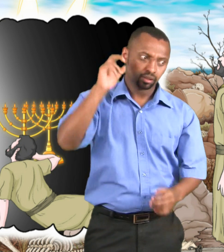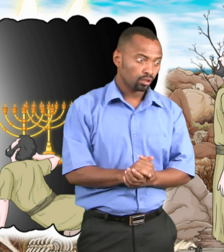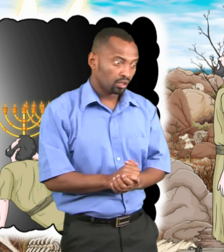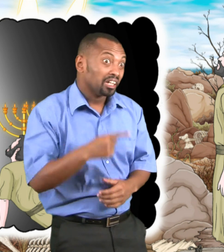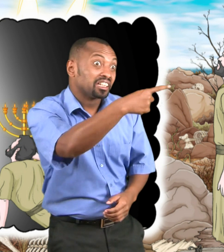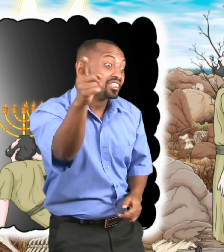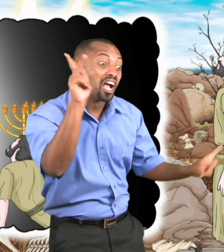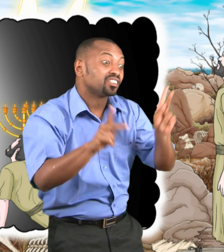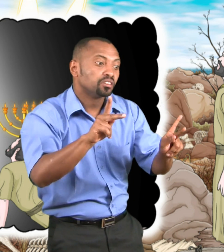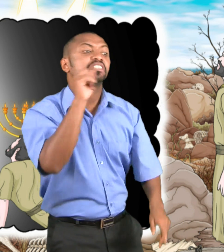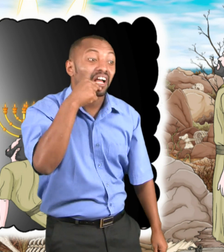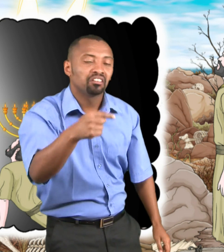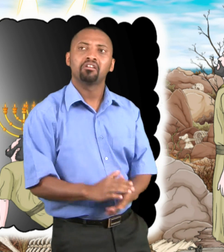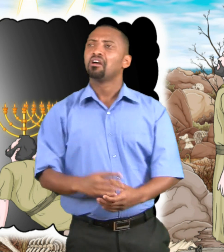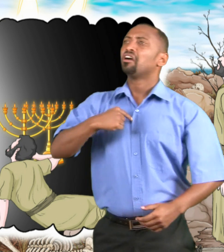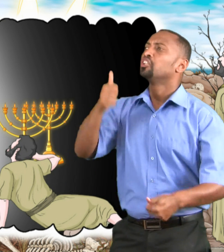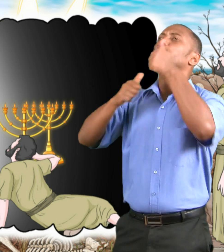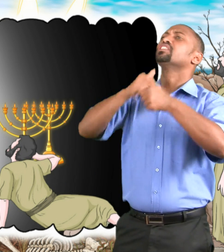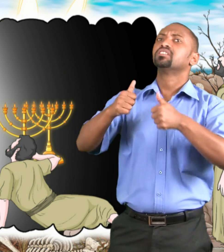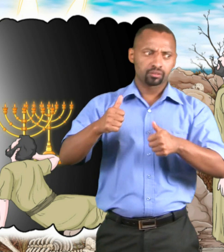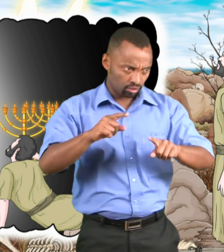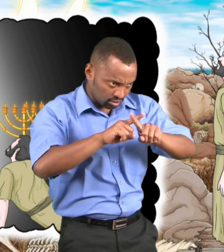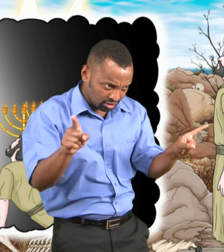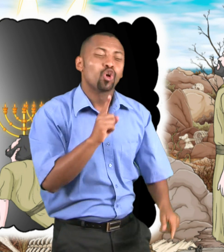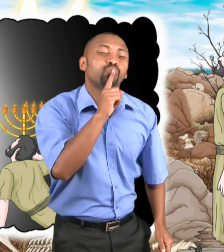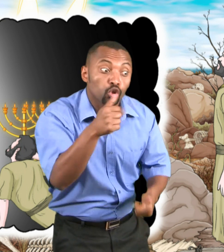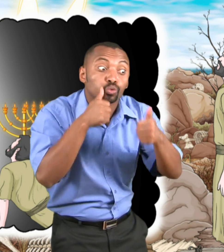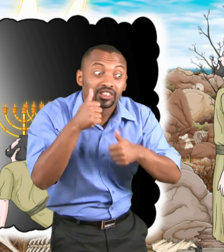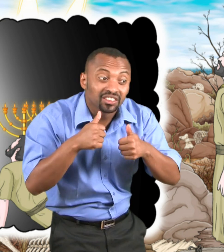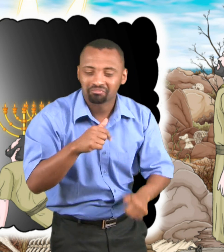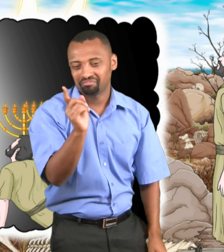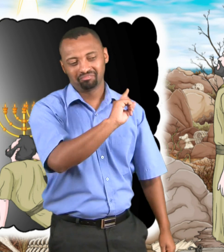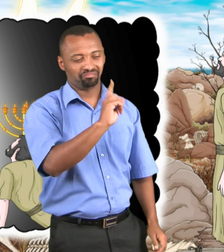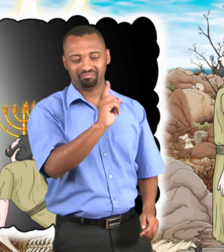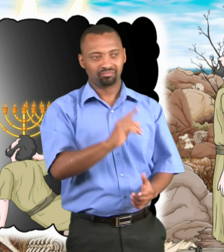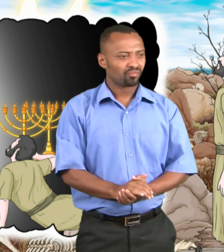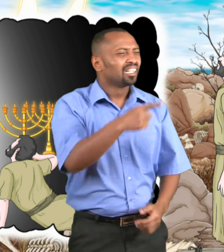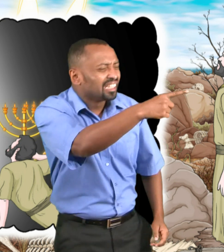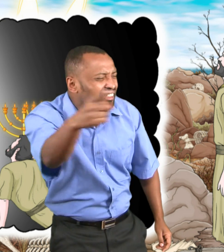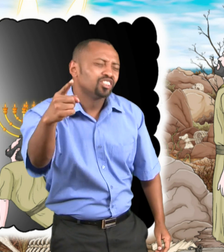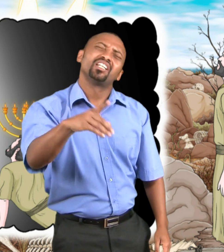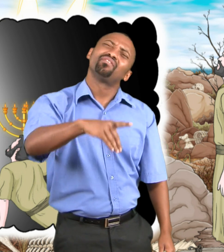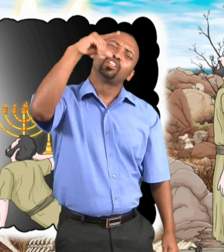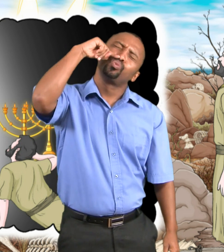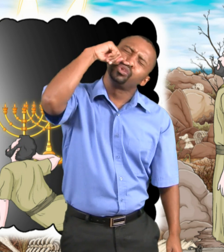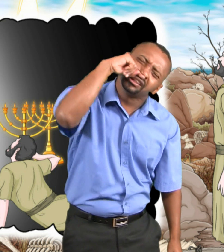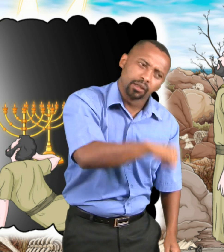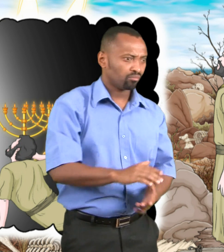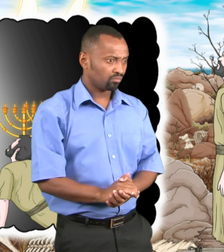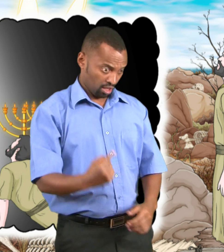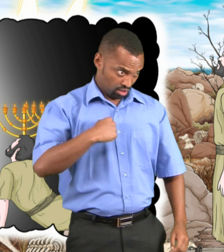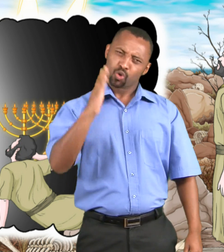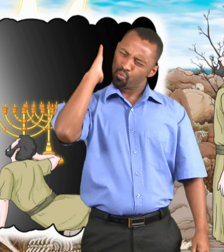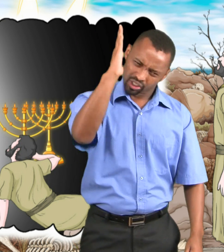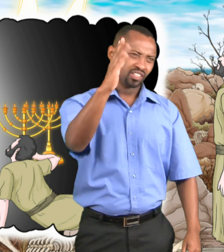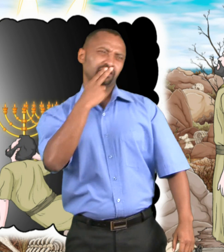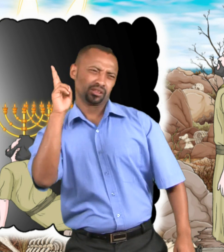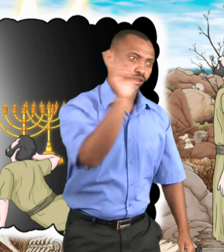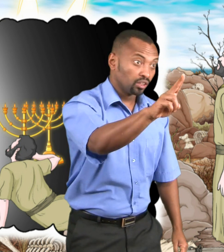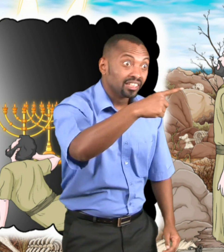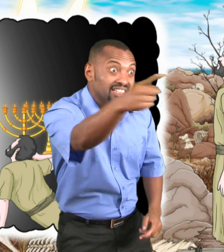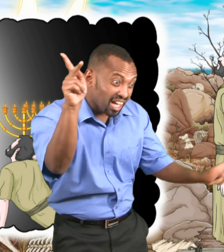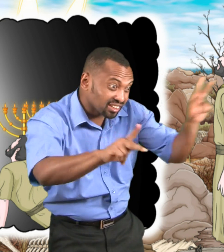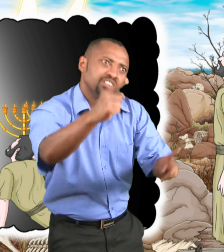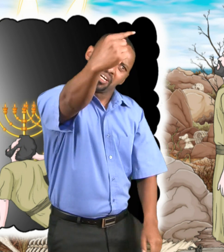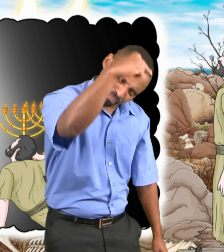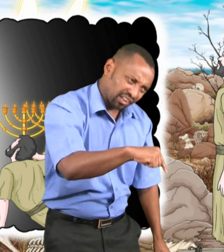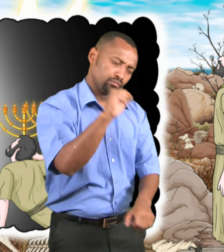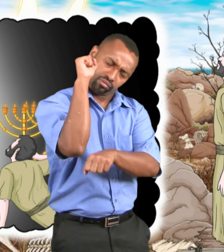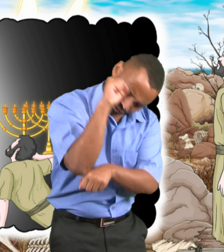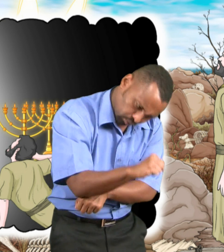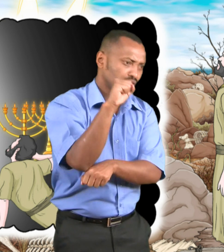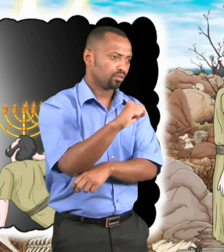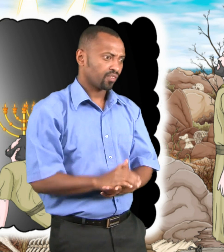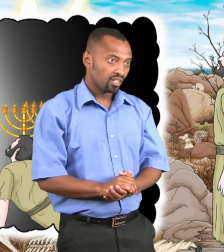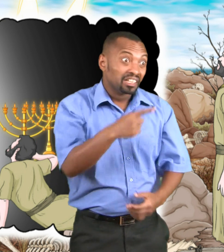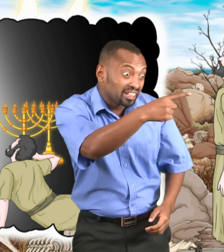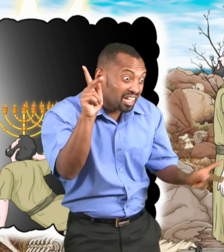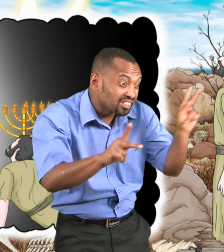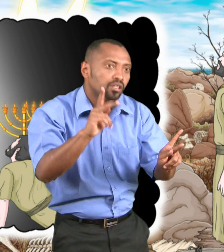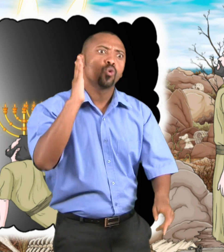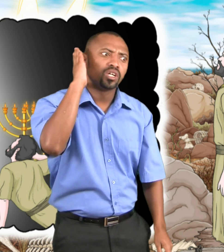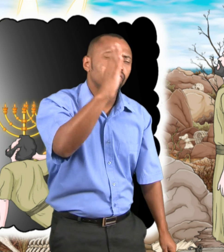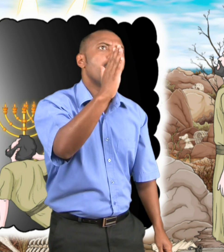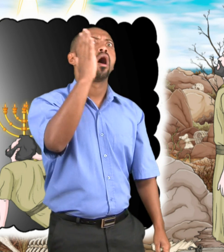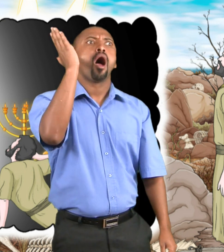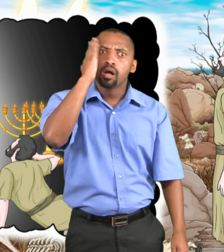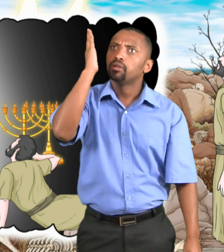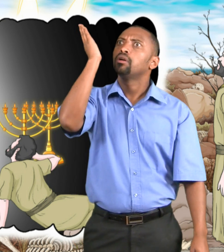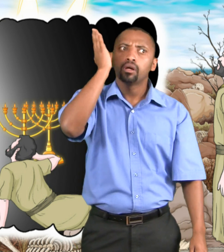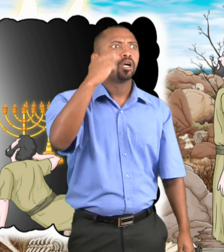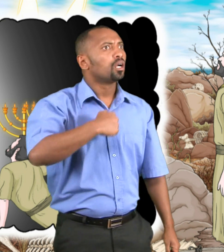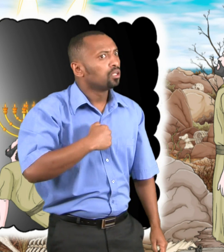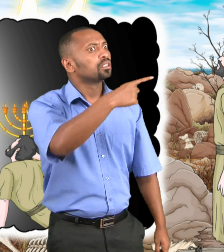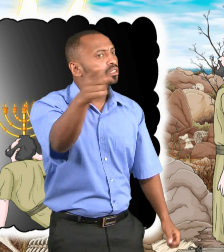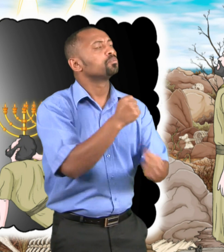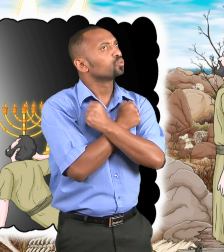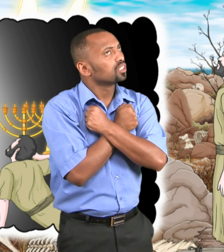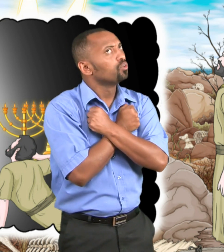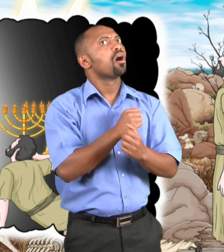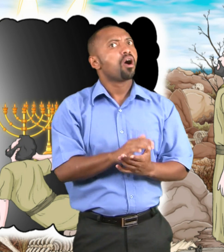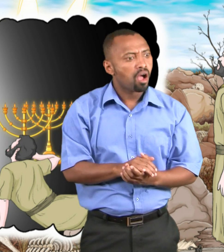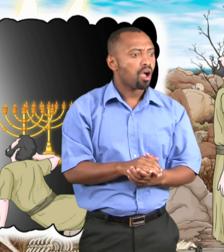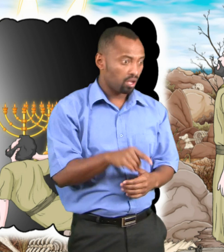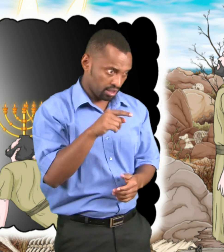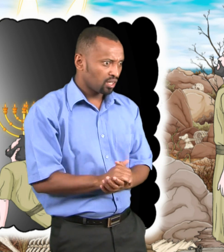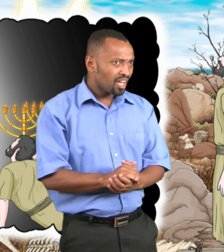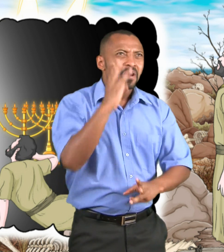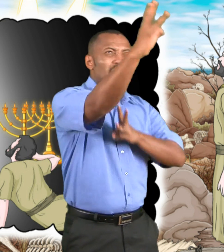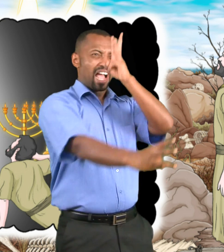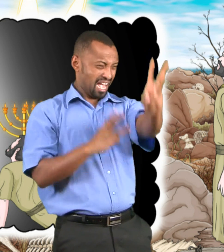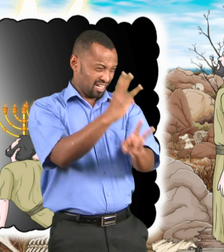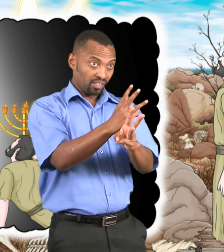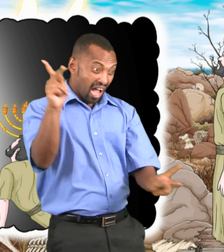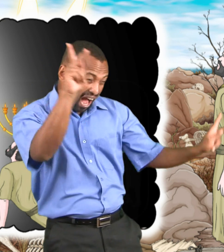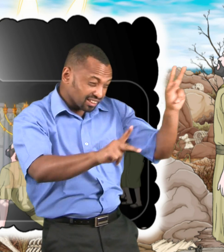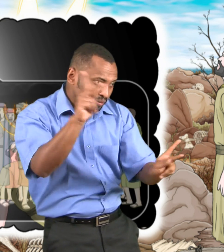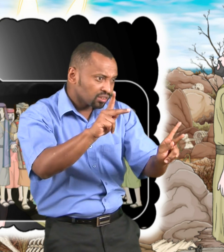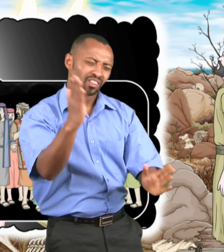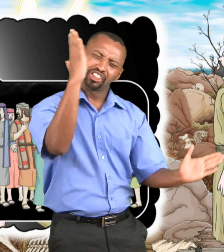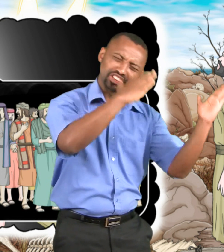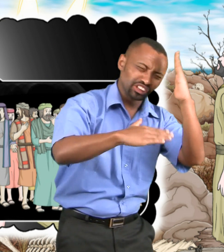Look at those who belong to the synagogue of Satan, who claim to be Jews but are liars instead.